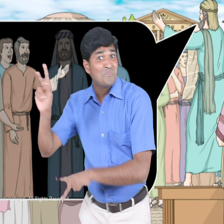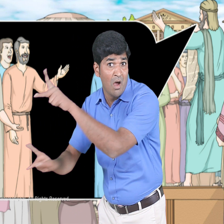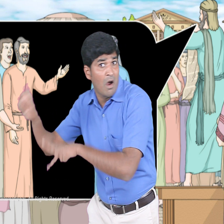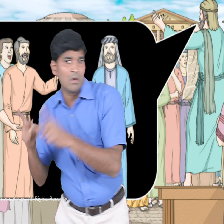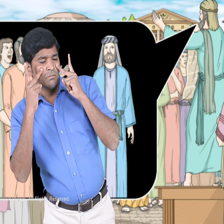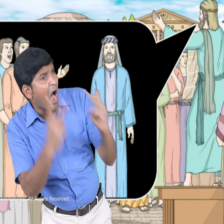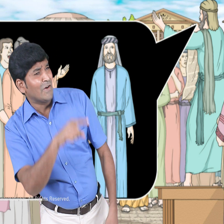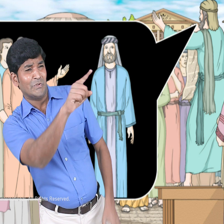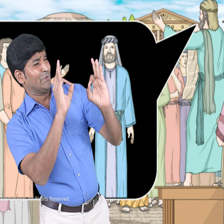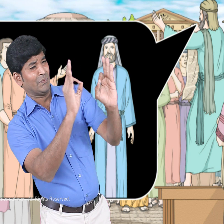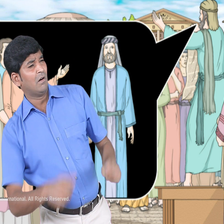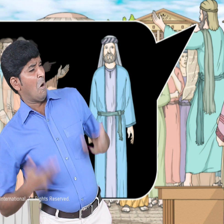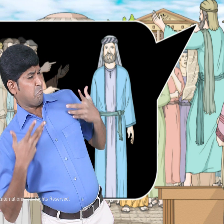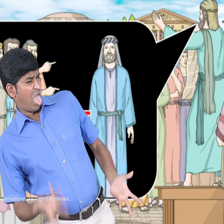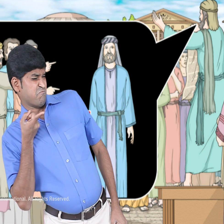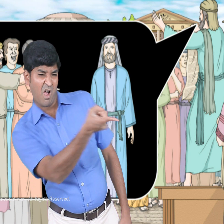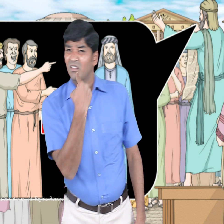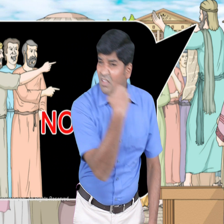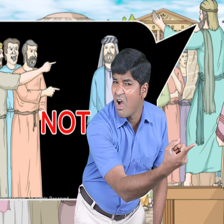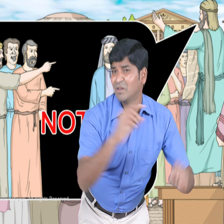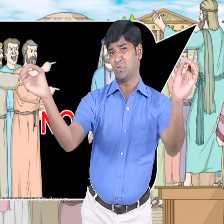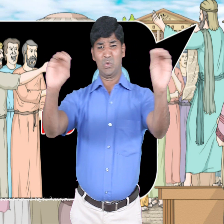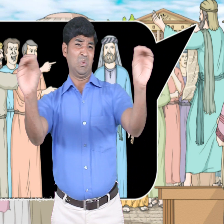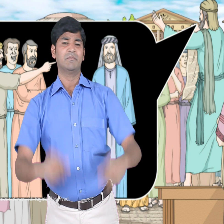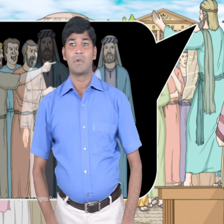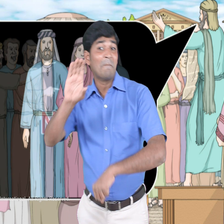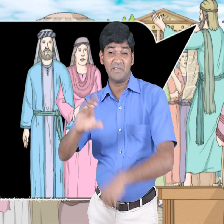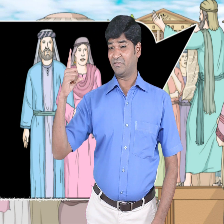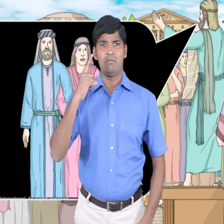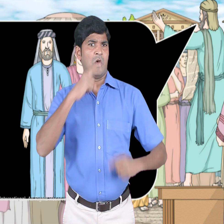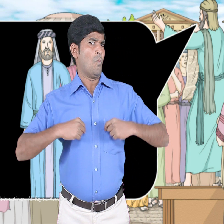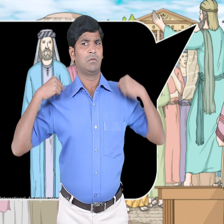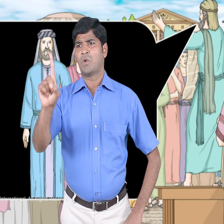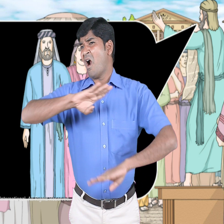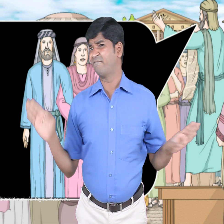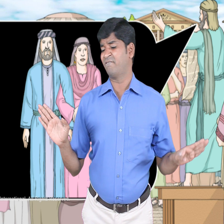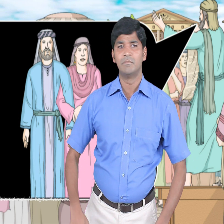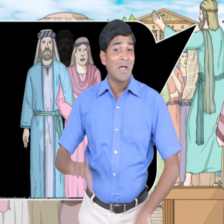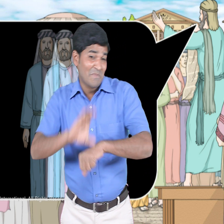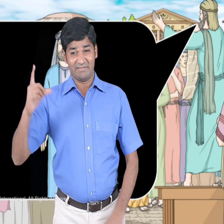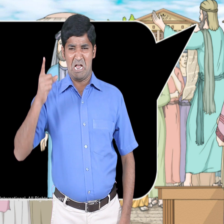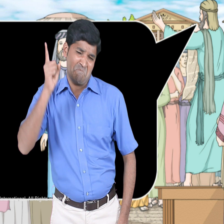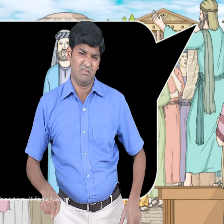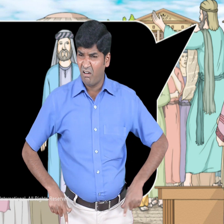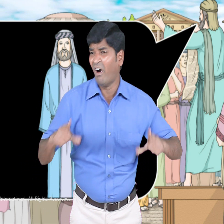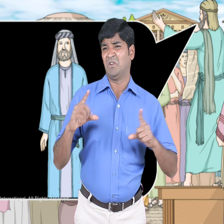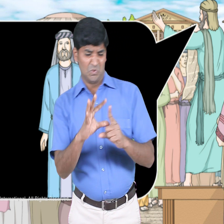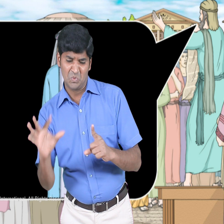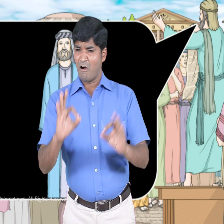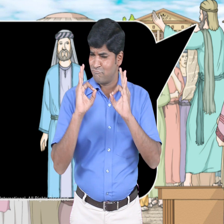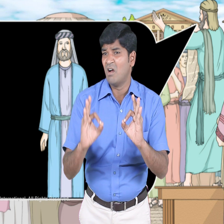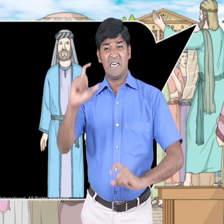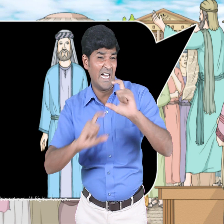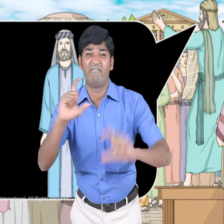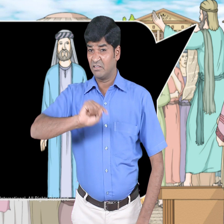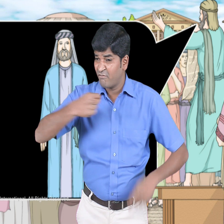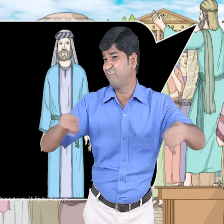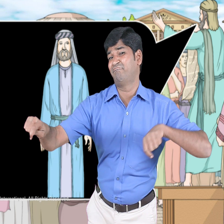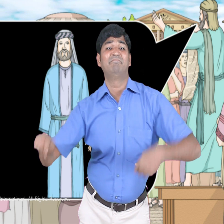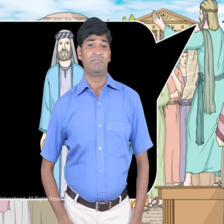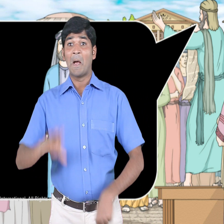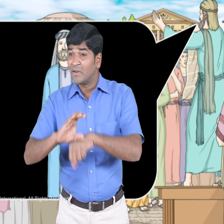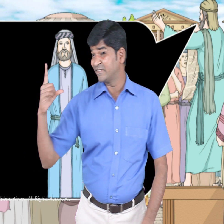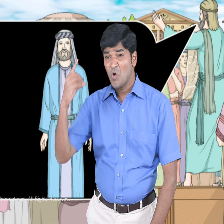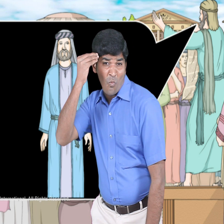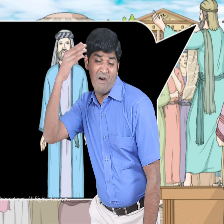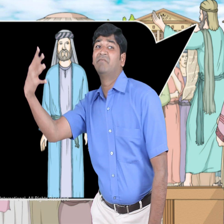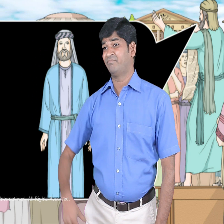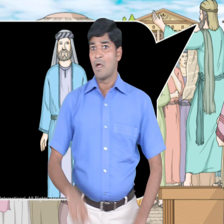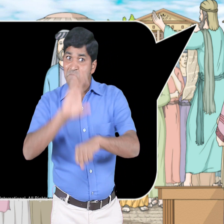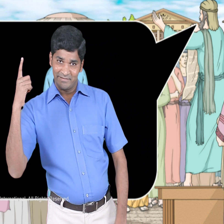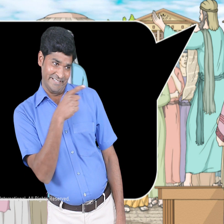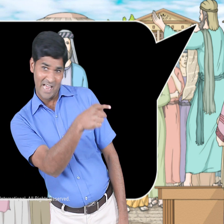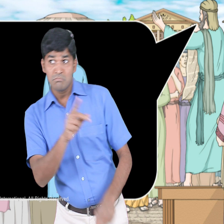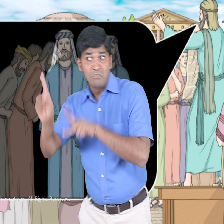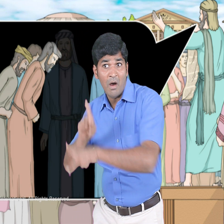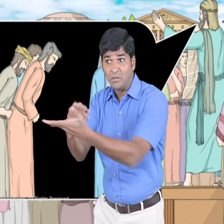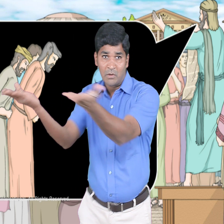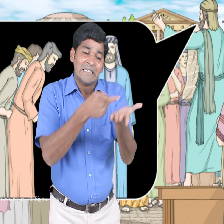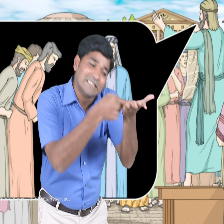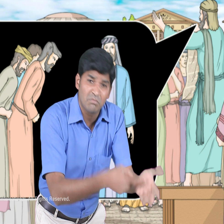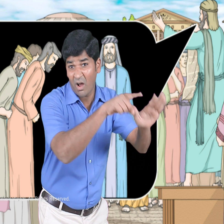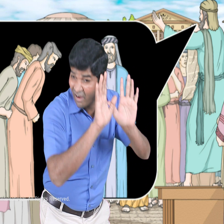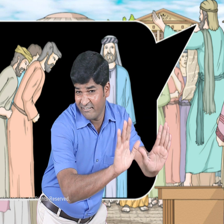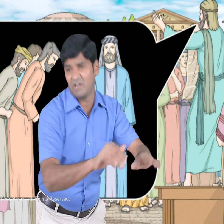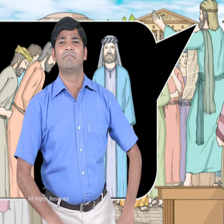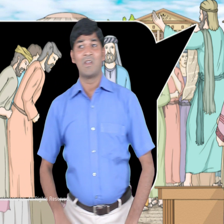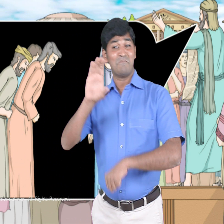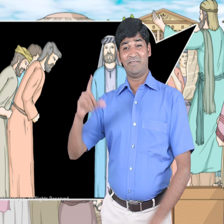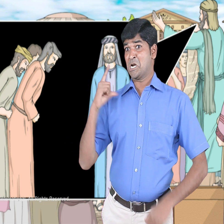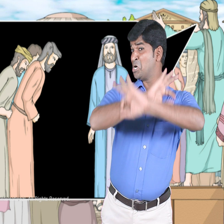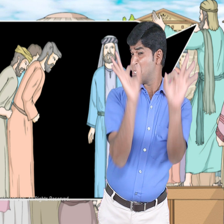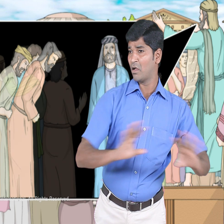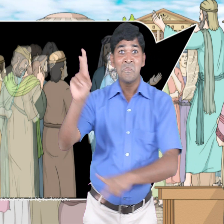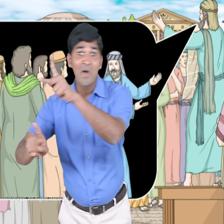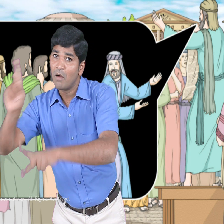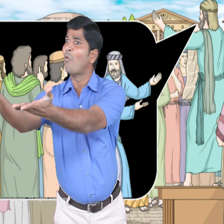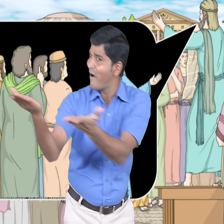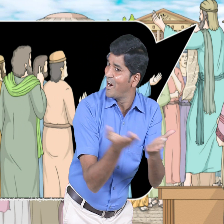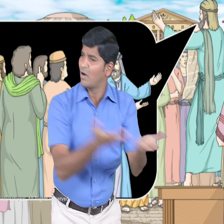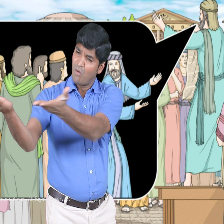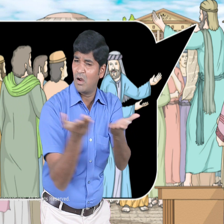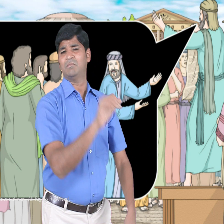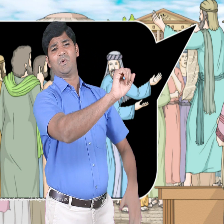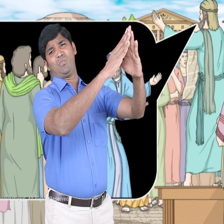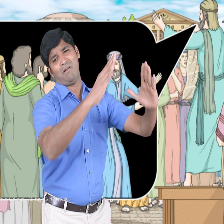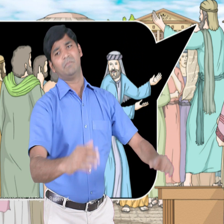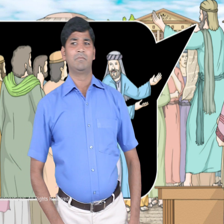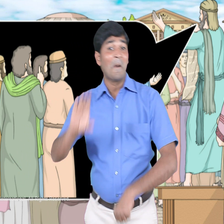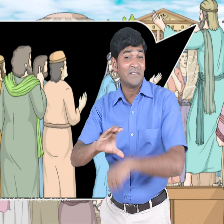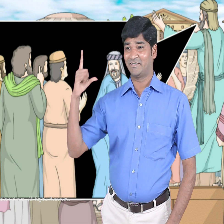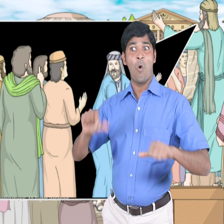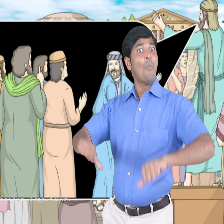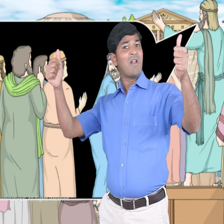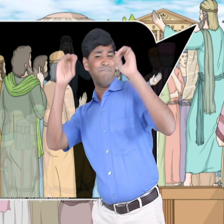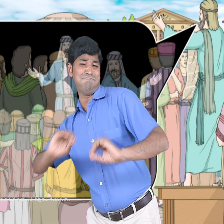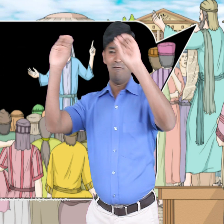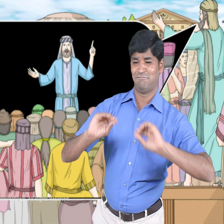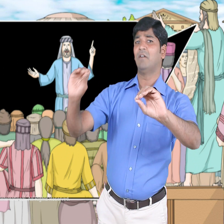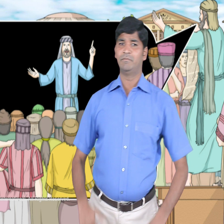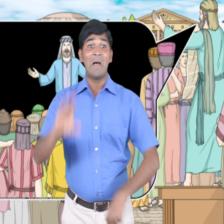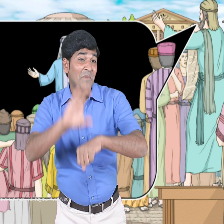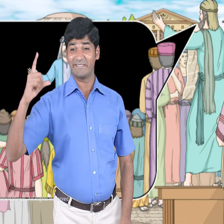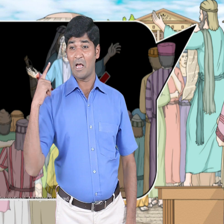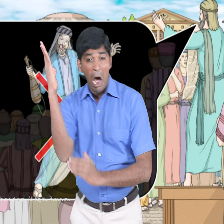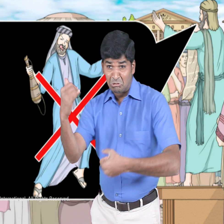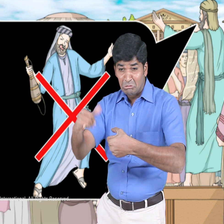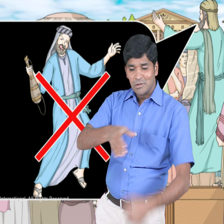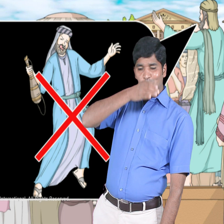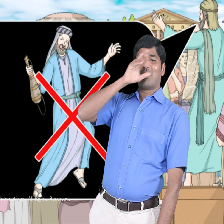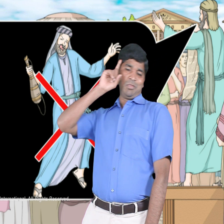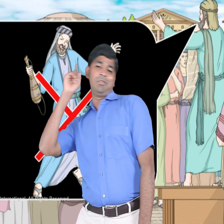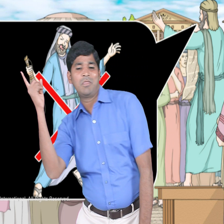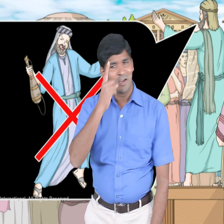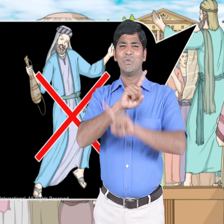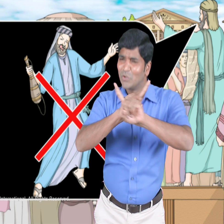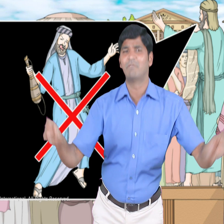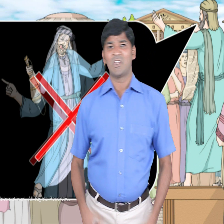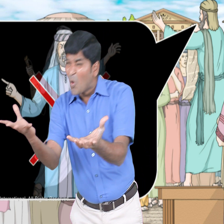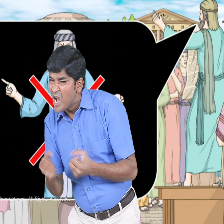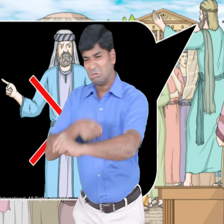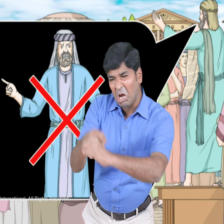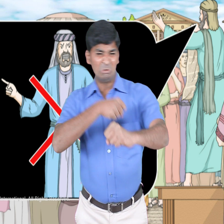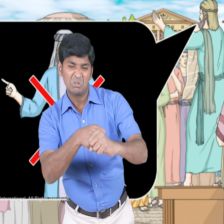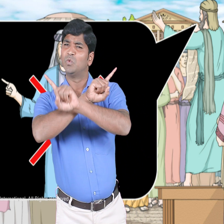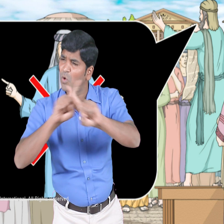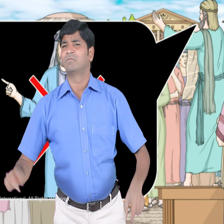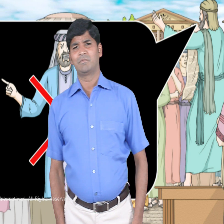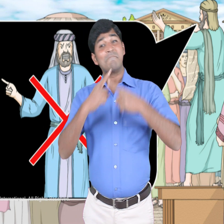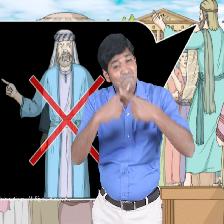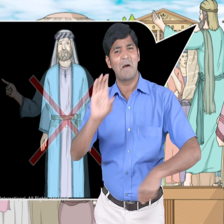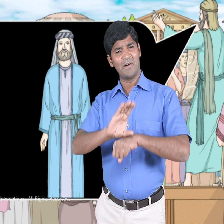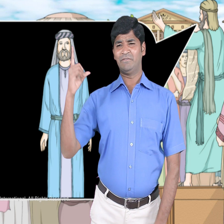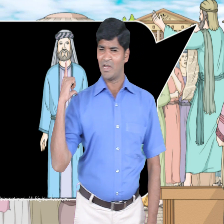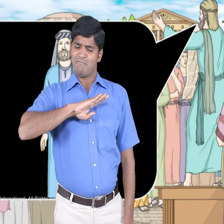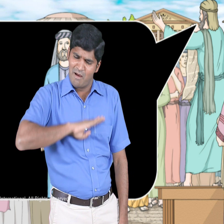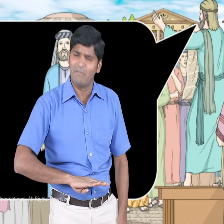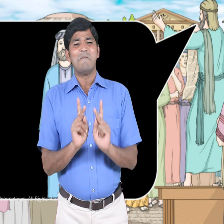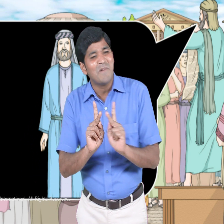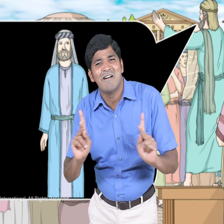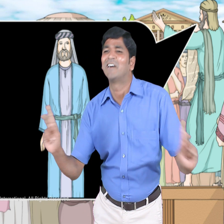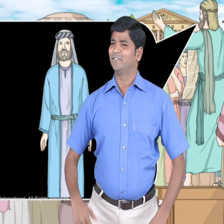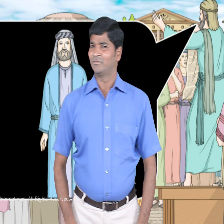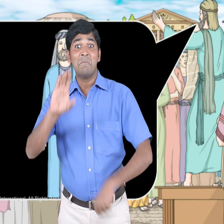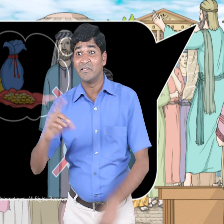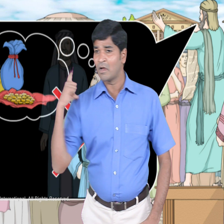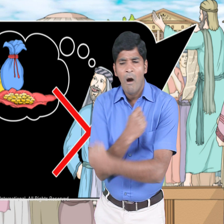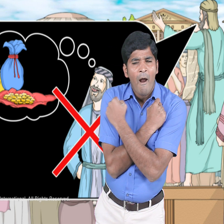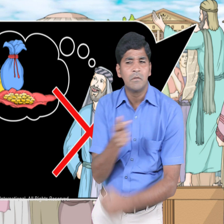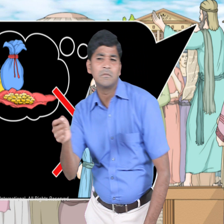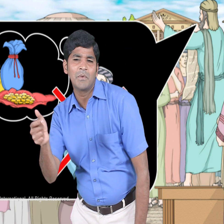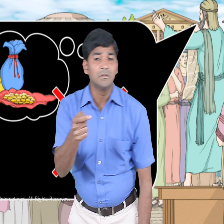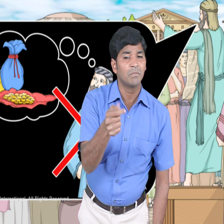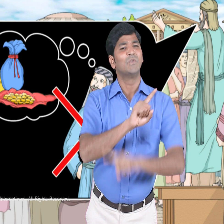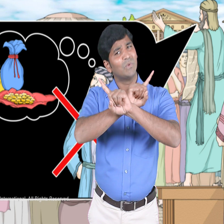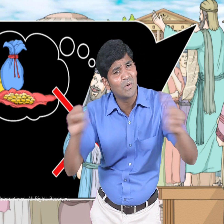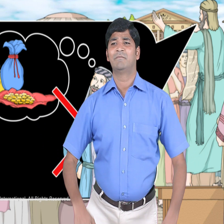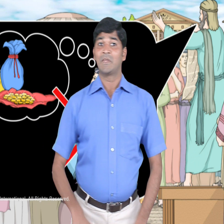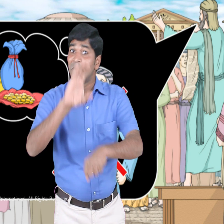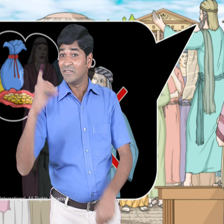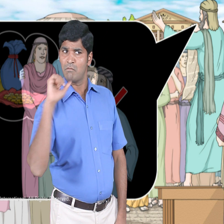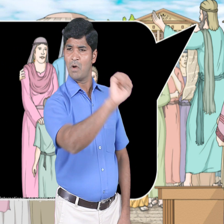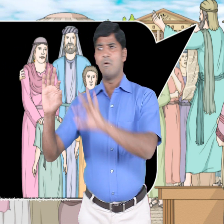An overseer, then, must be above reproach, the husband of but one wife, temperate, self-controlled, respectable, hospitable, able to teach, not dependent on wine, not violent but gentle, peaceable, and free of the love of money.